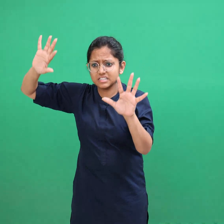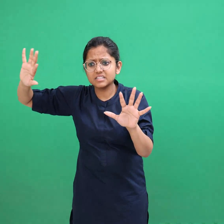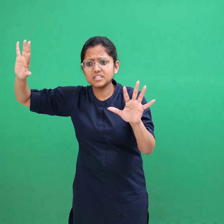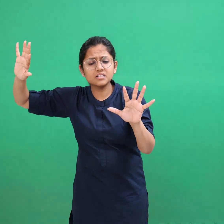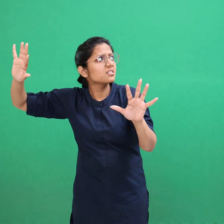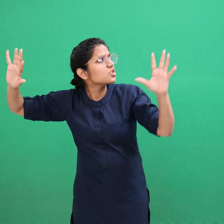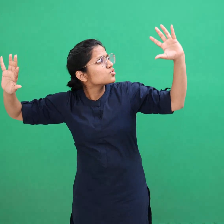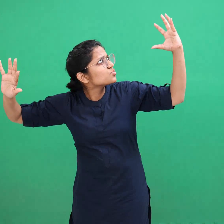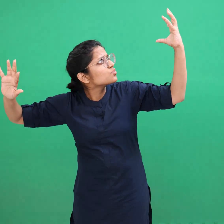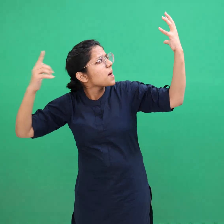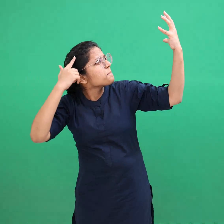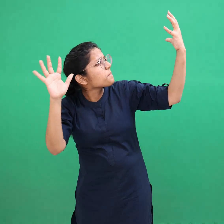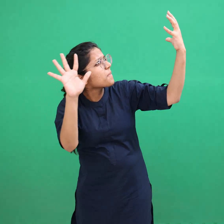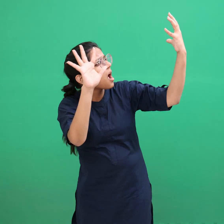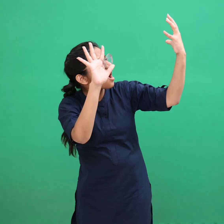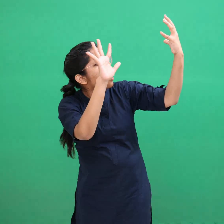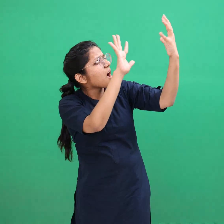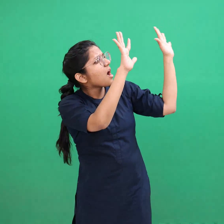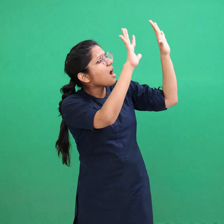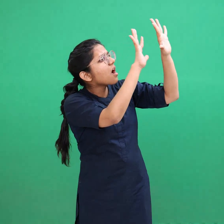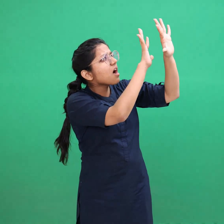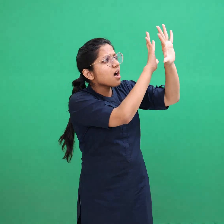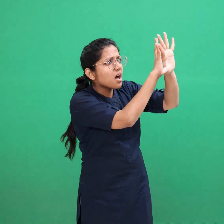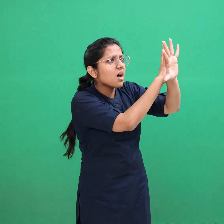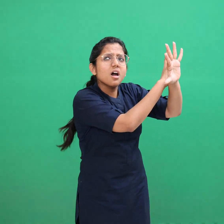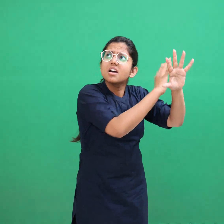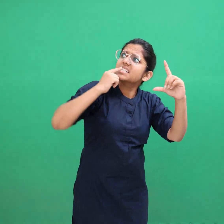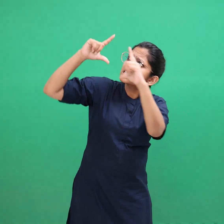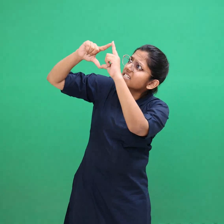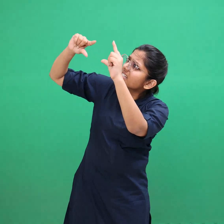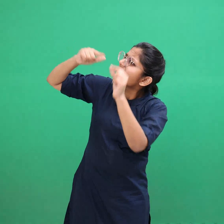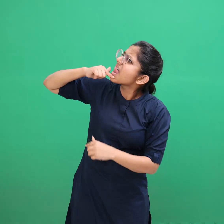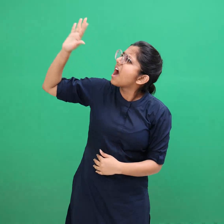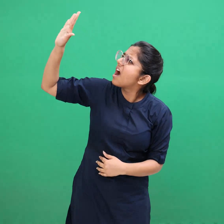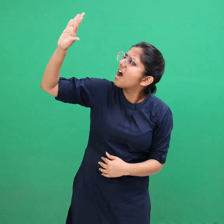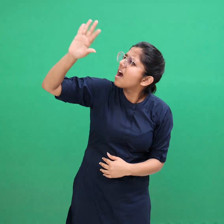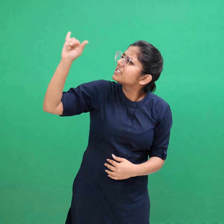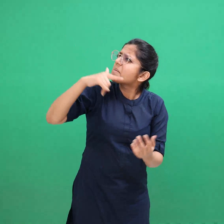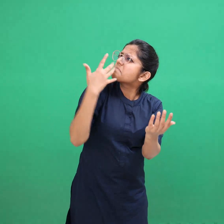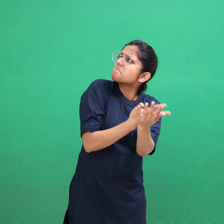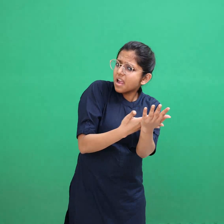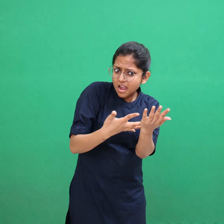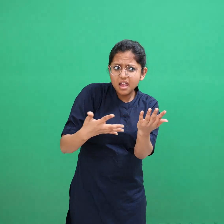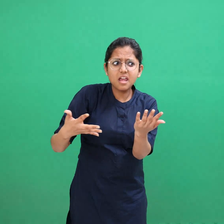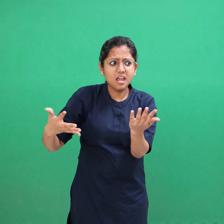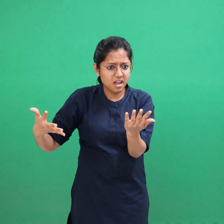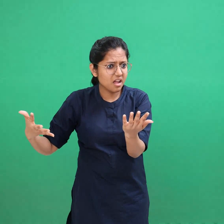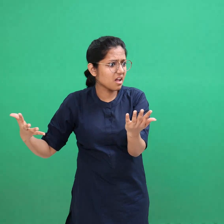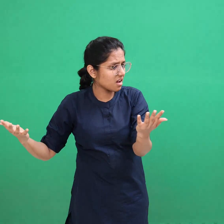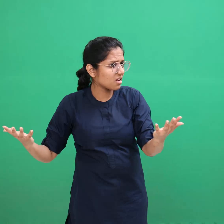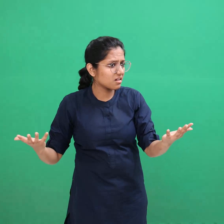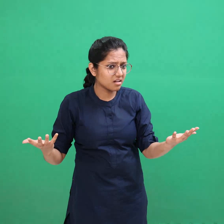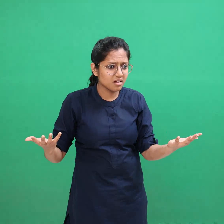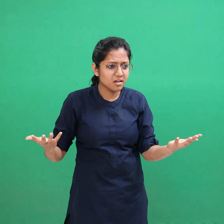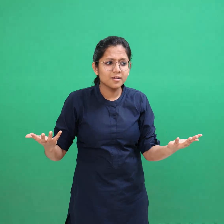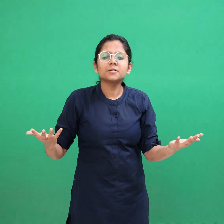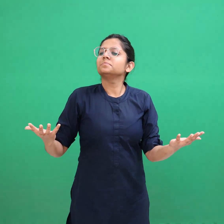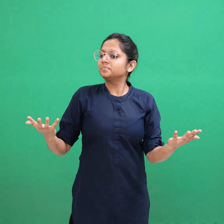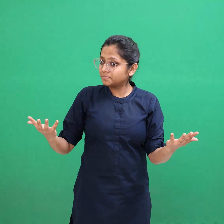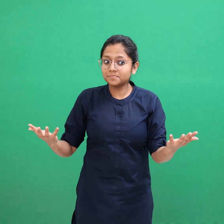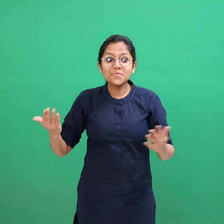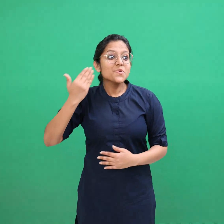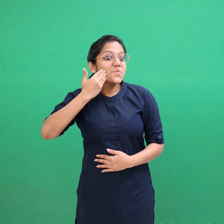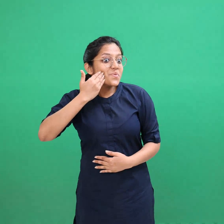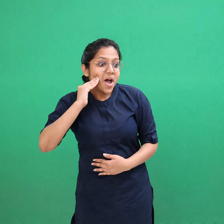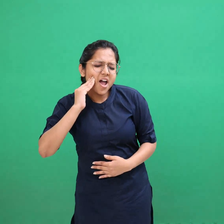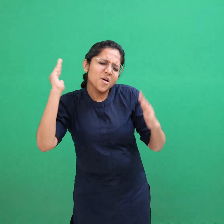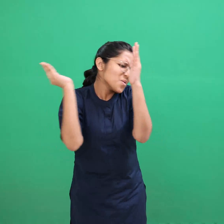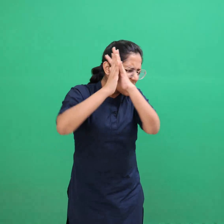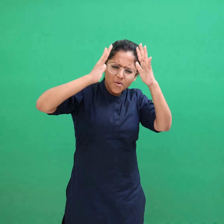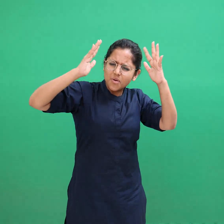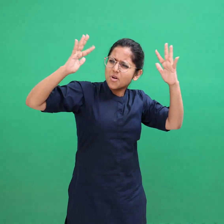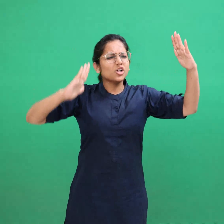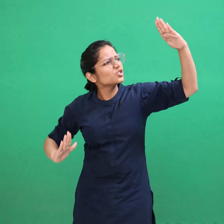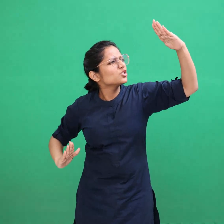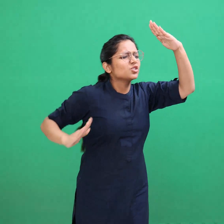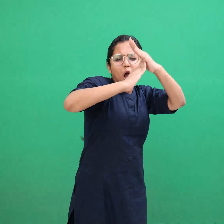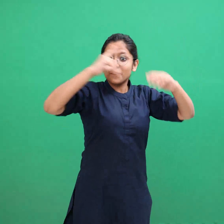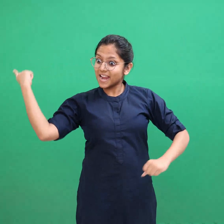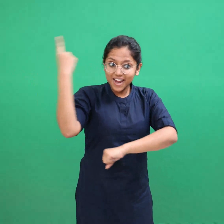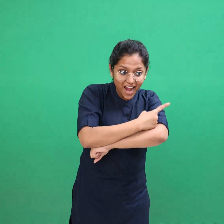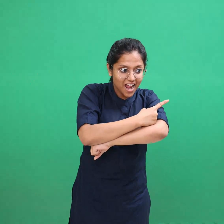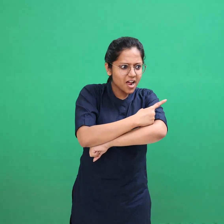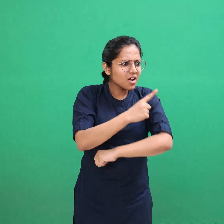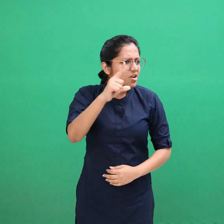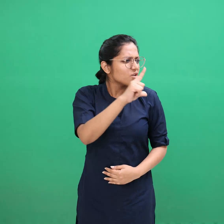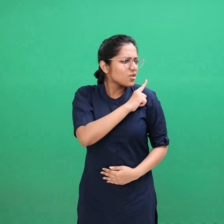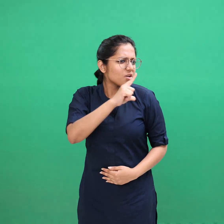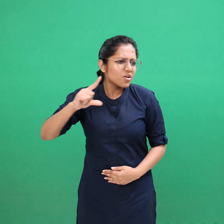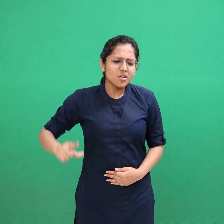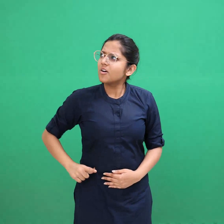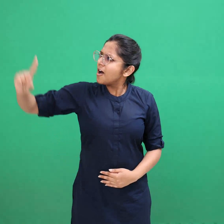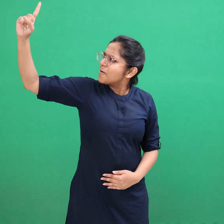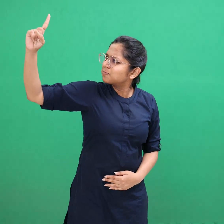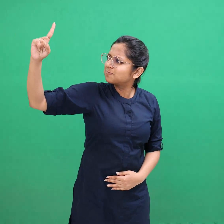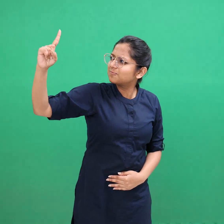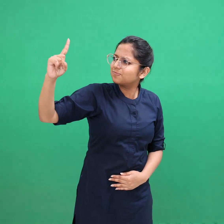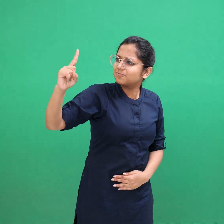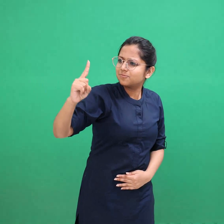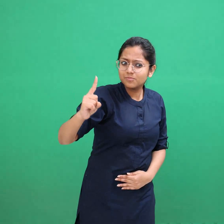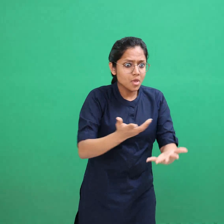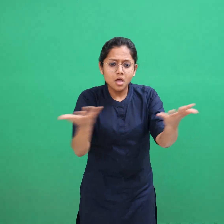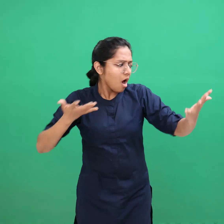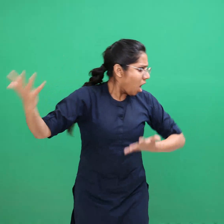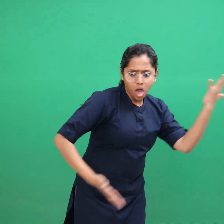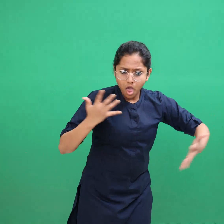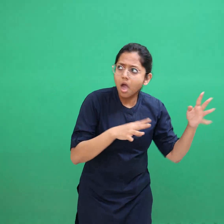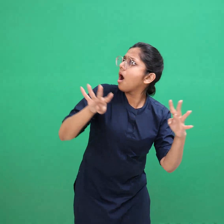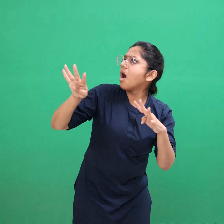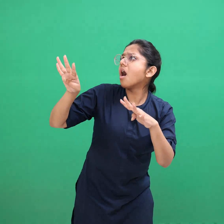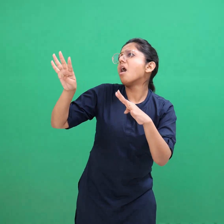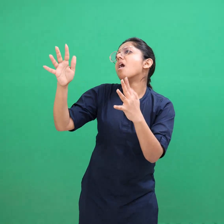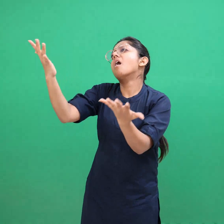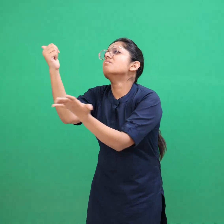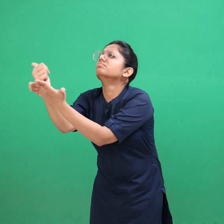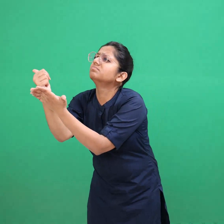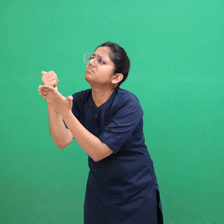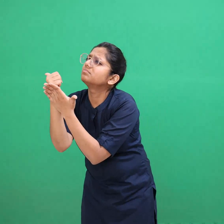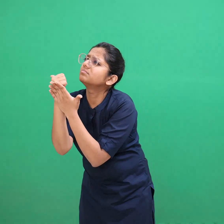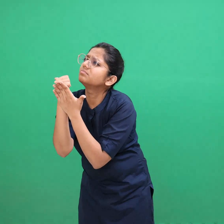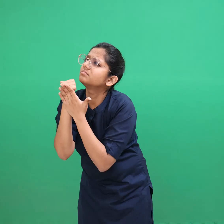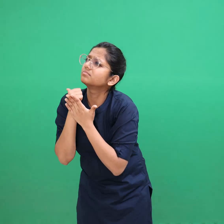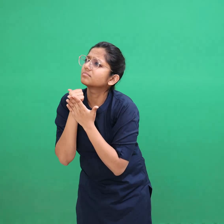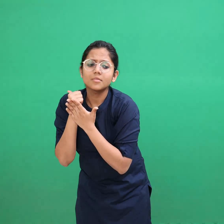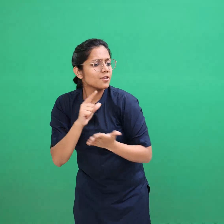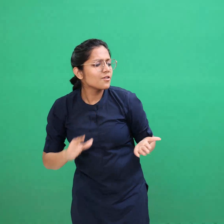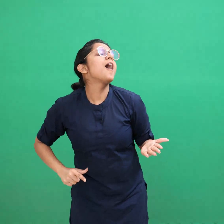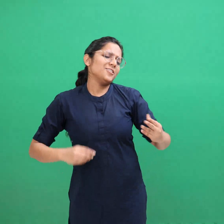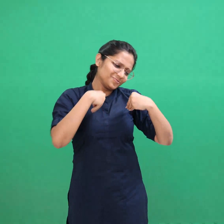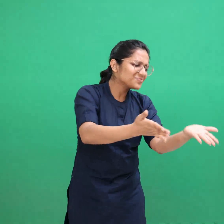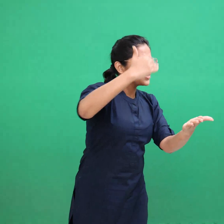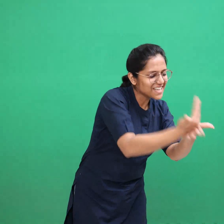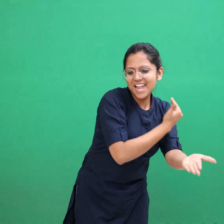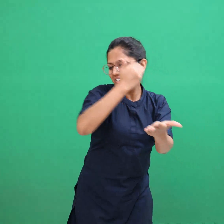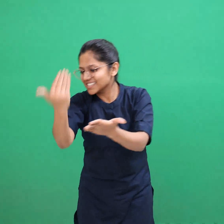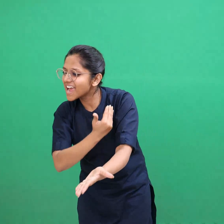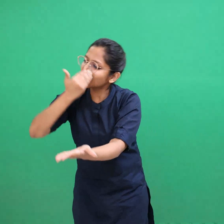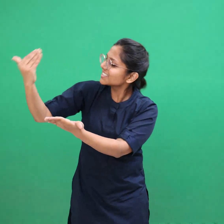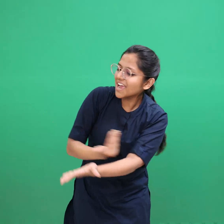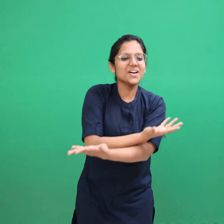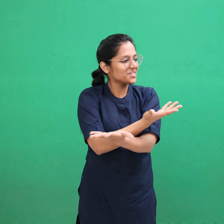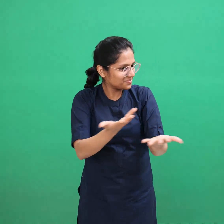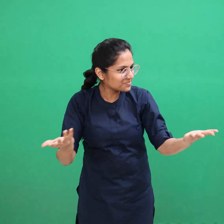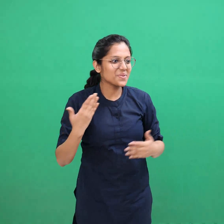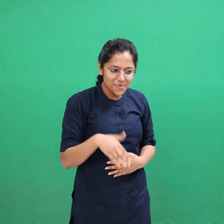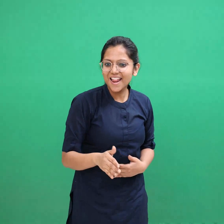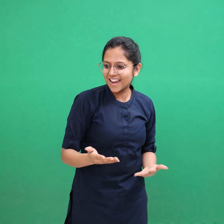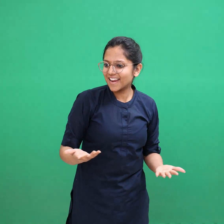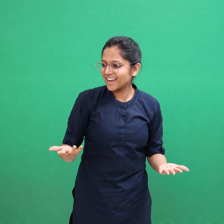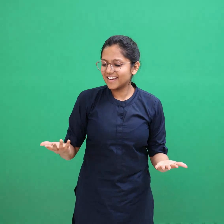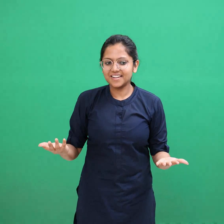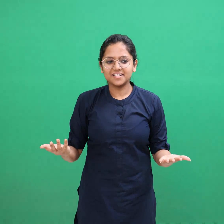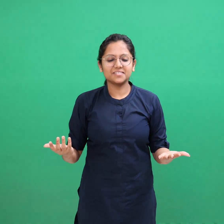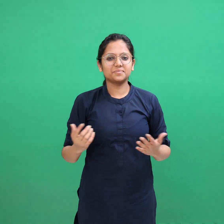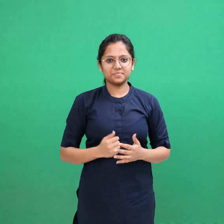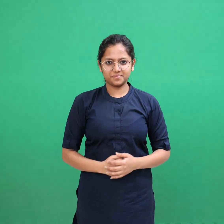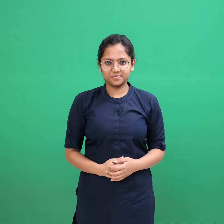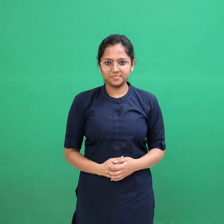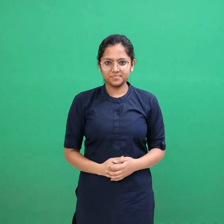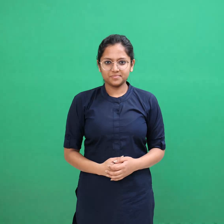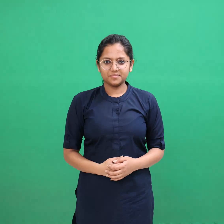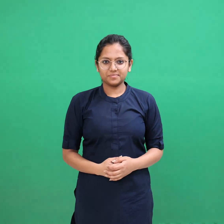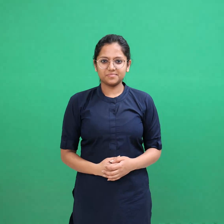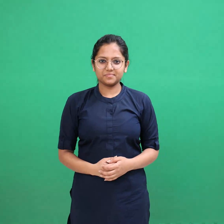The sun will be turned to darkness, and the moon to blood, before the coming of the great and glorious Day of the Lord. And everyone who calls on the name of the Lord will be saved.'